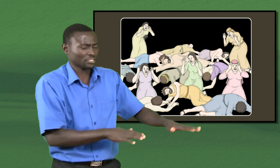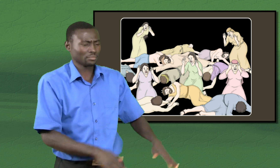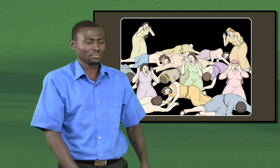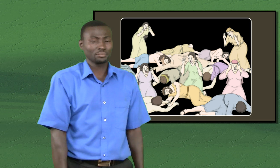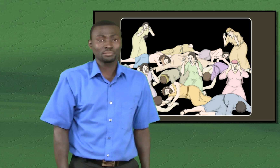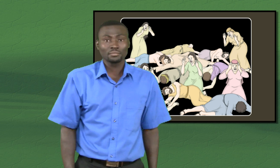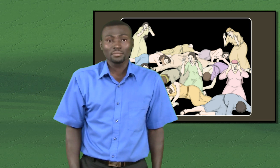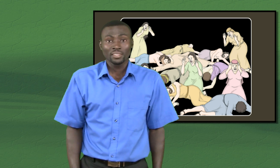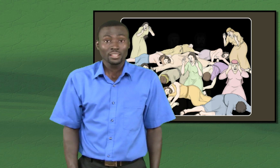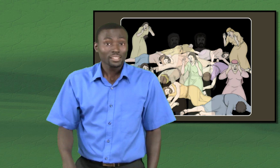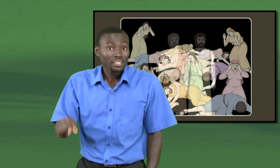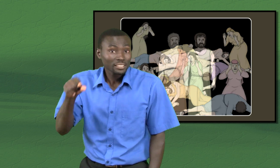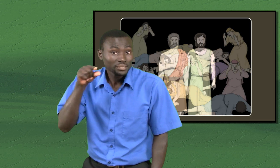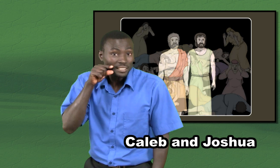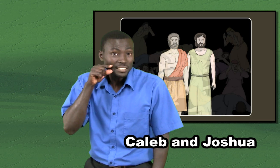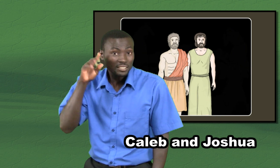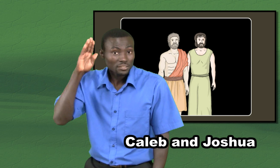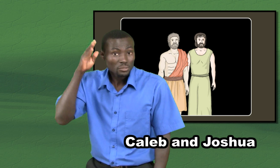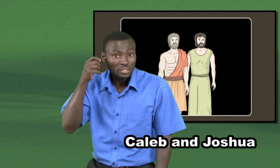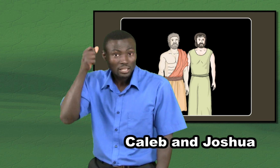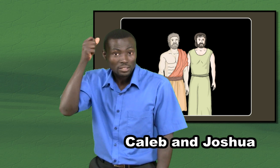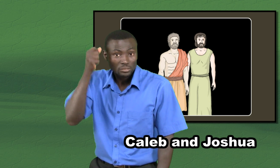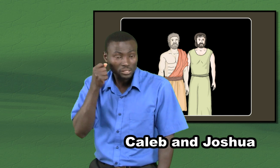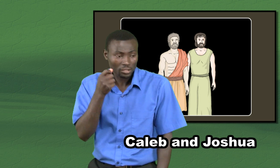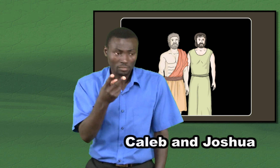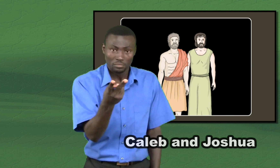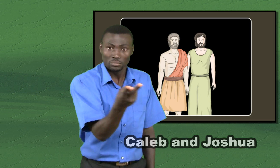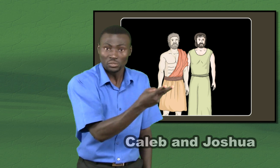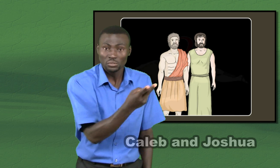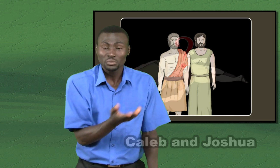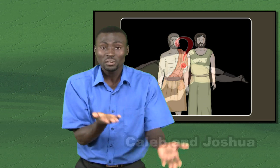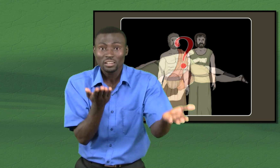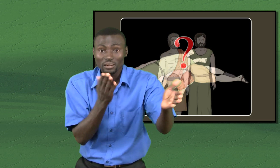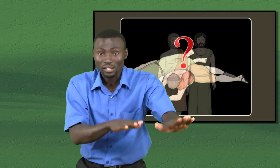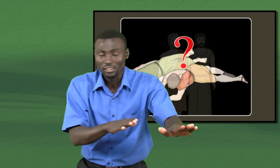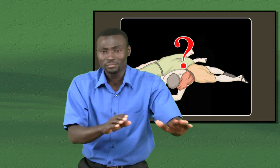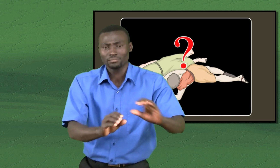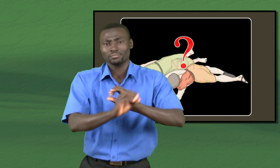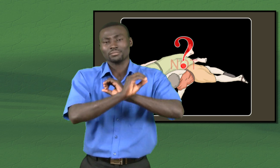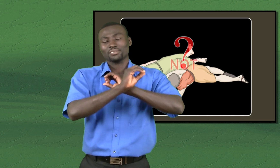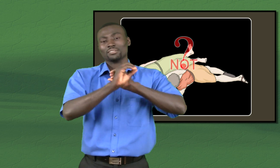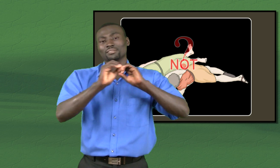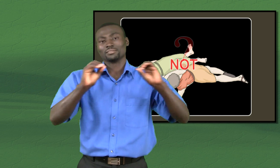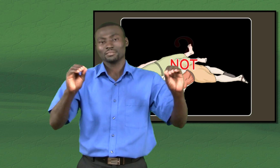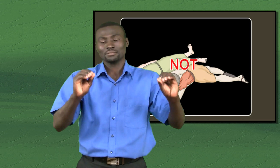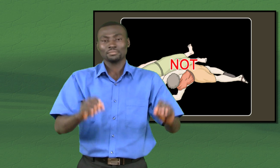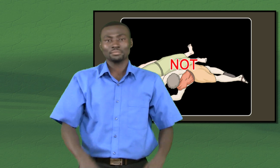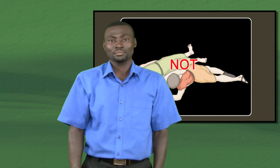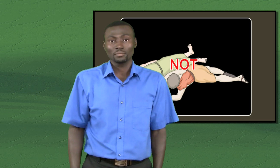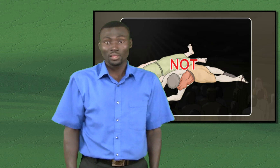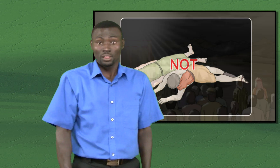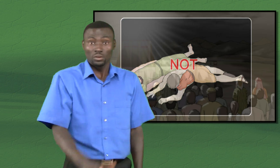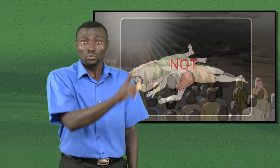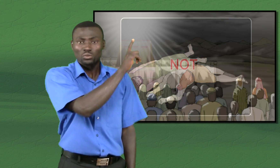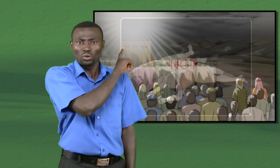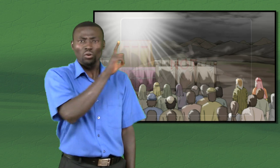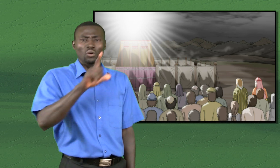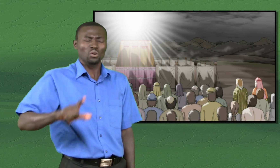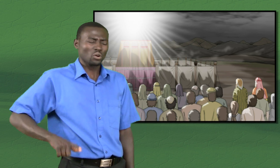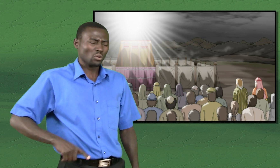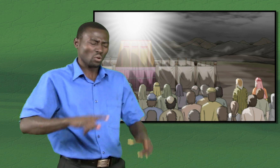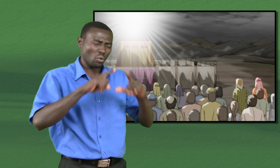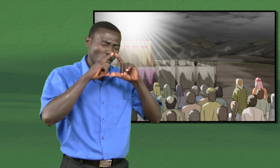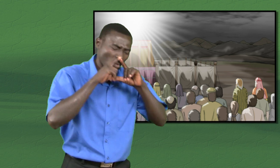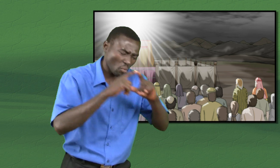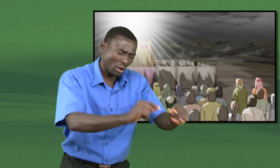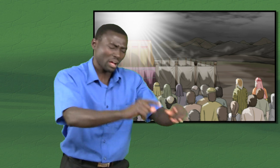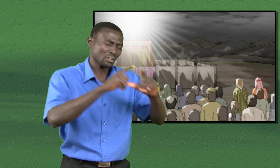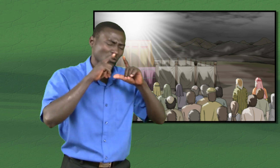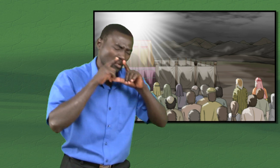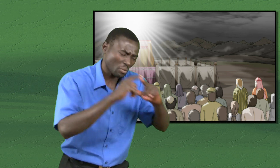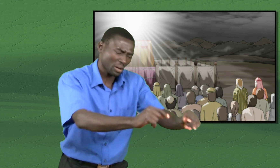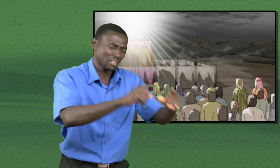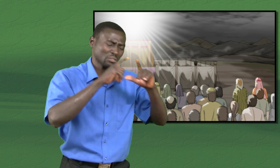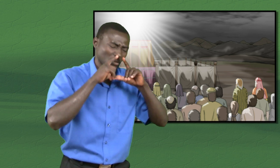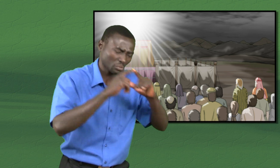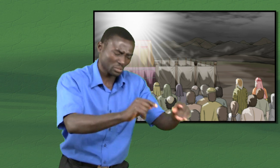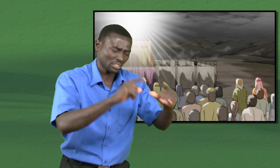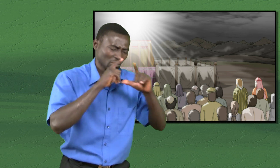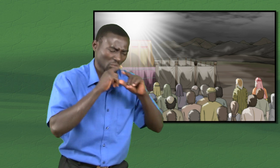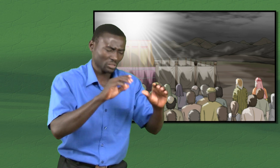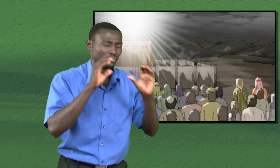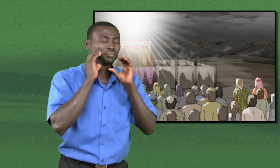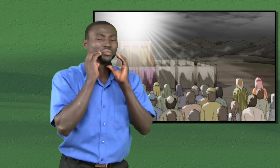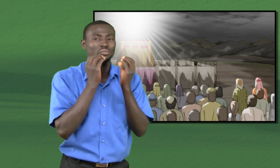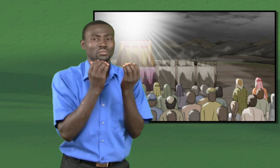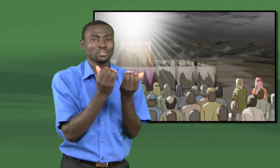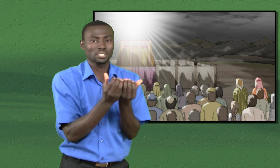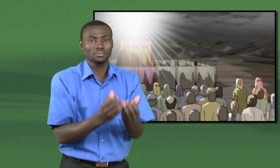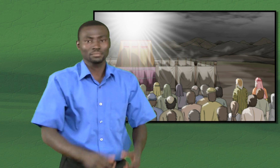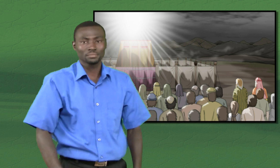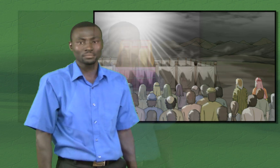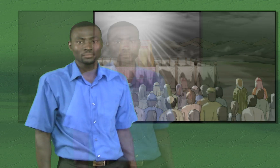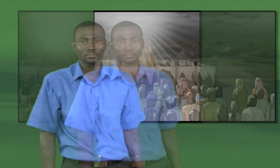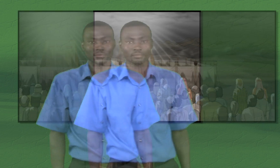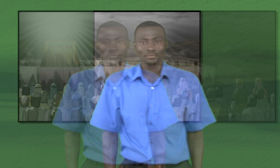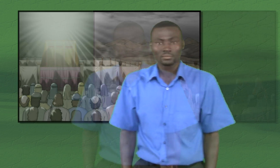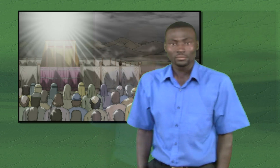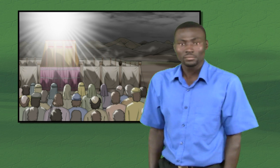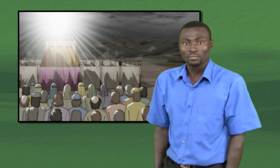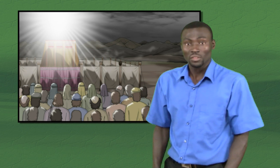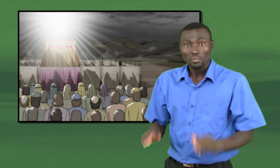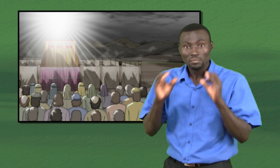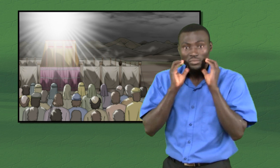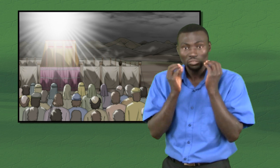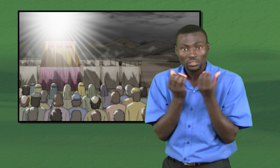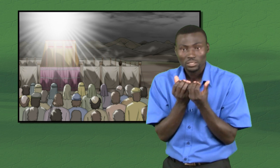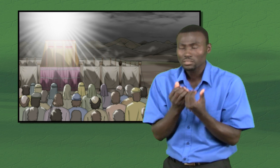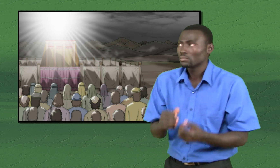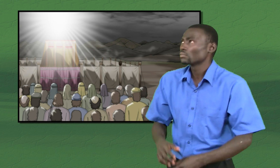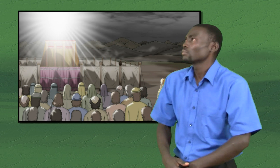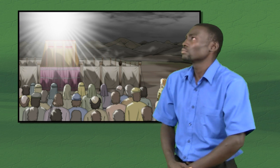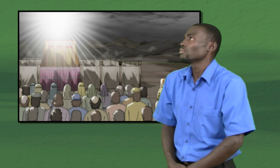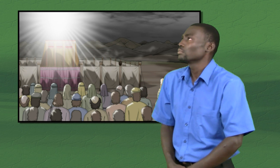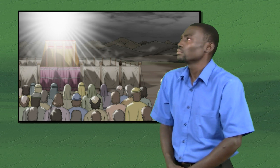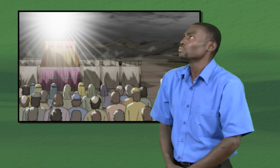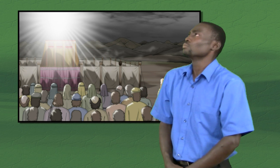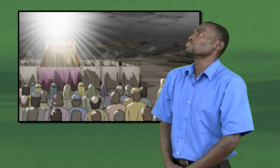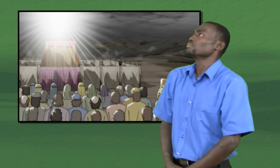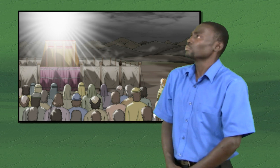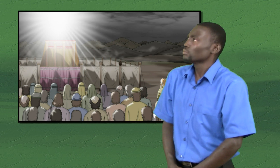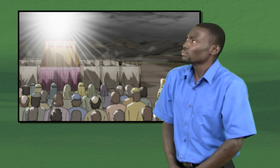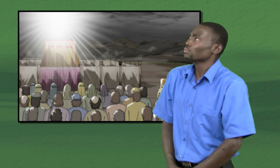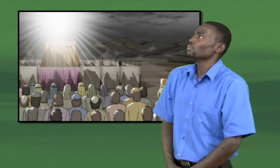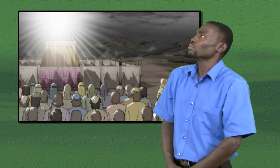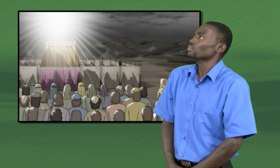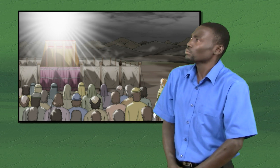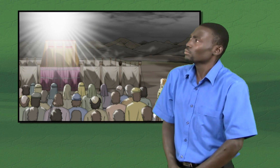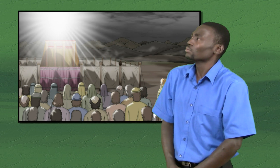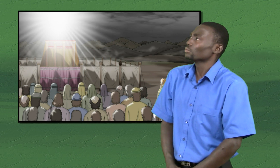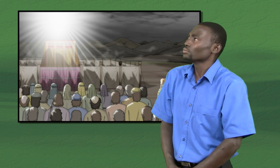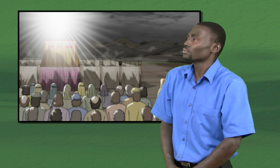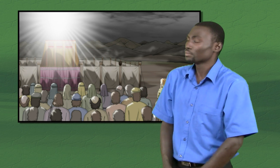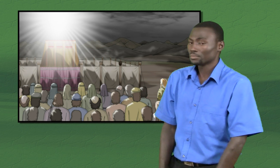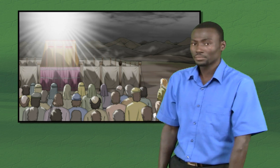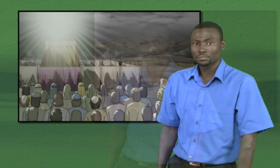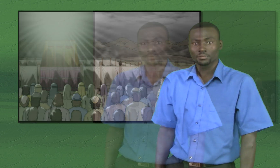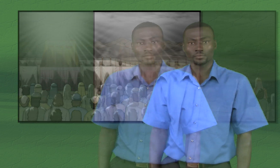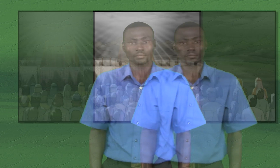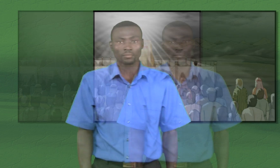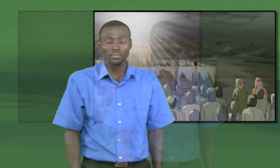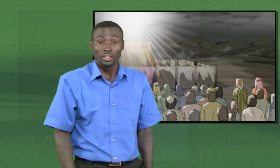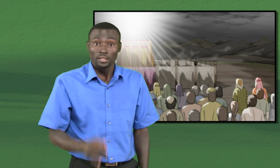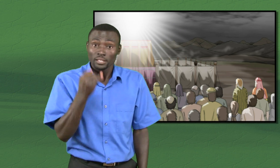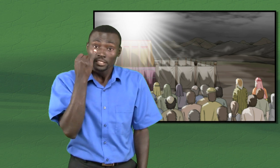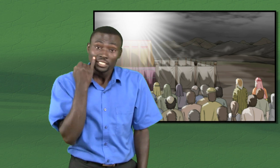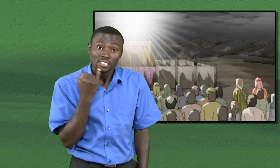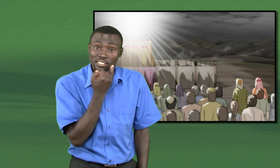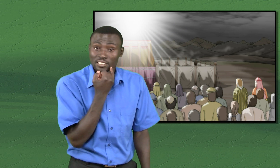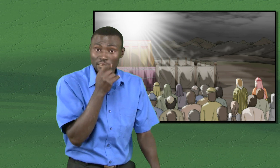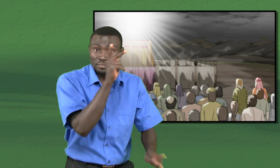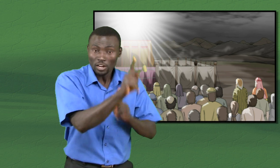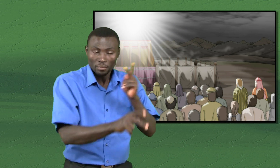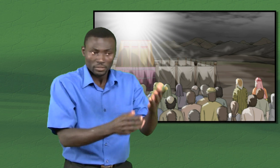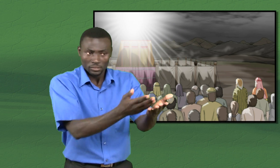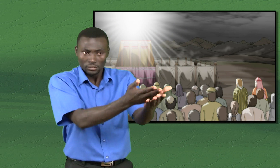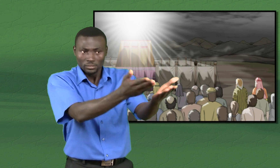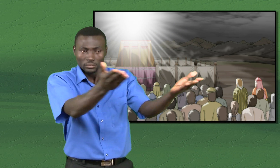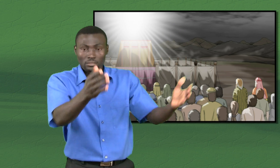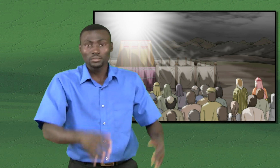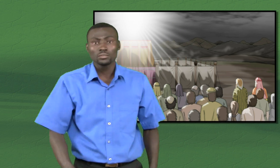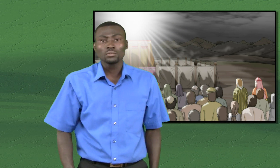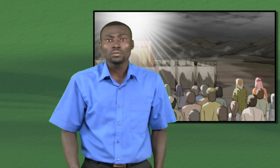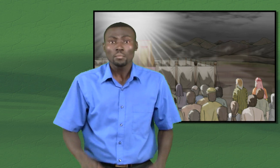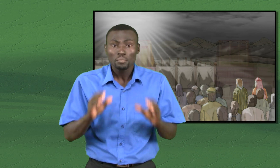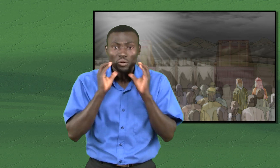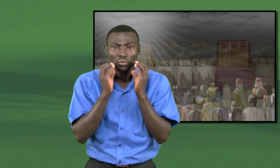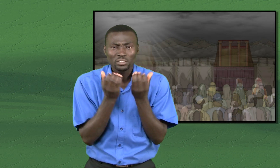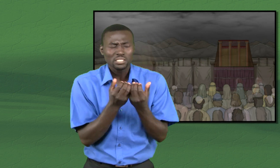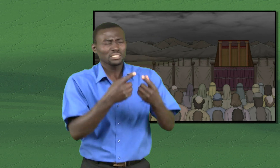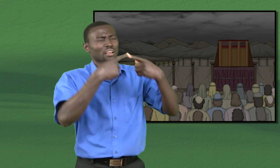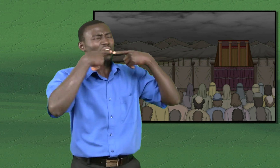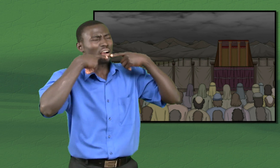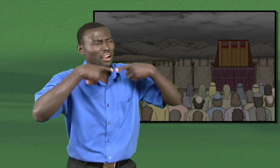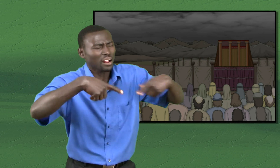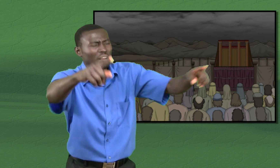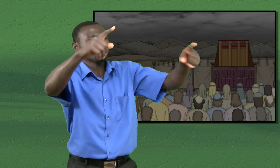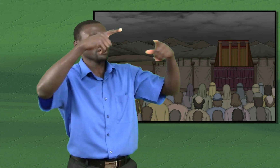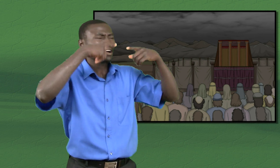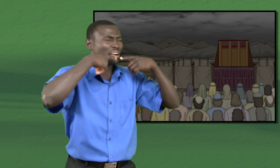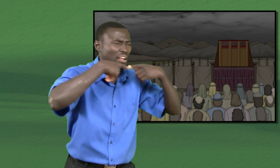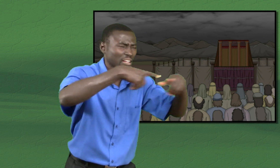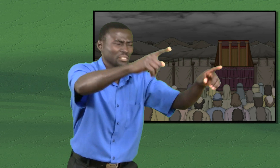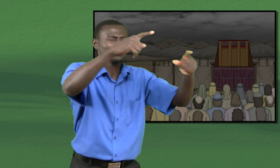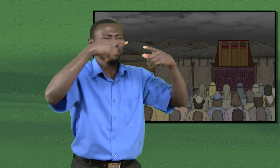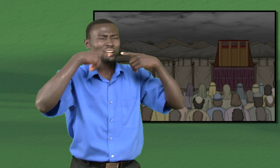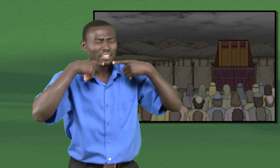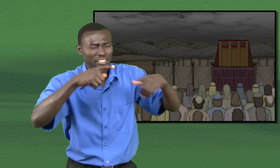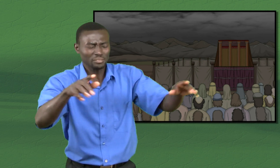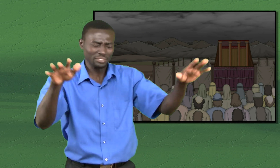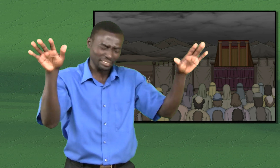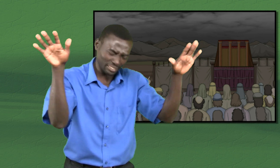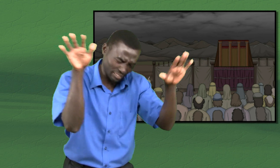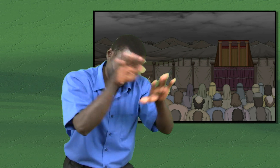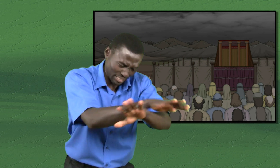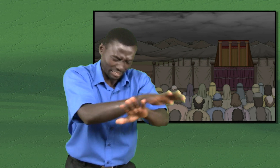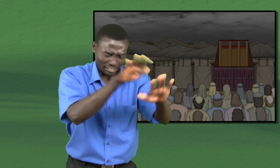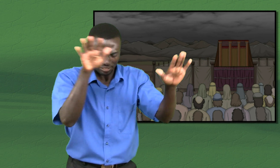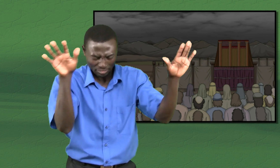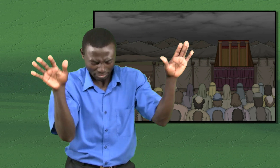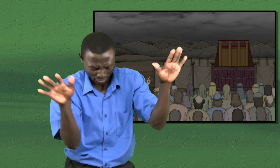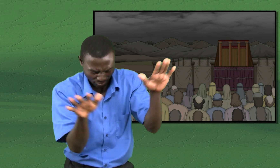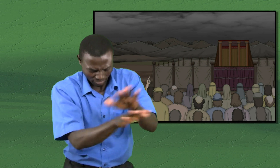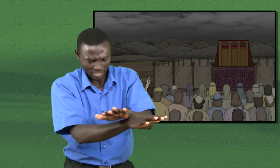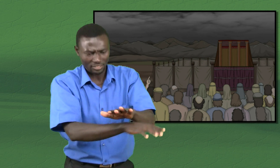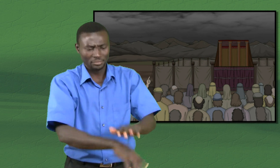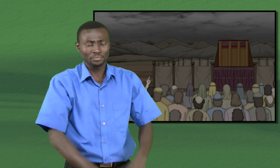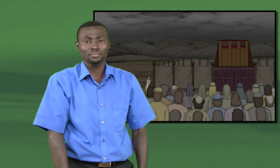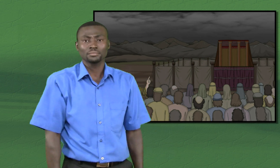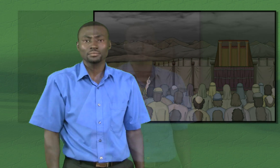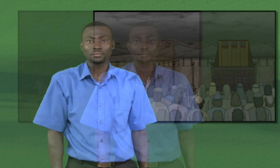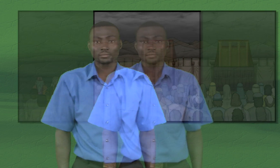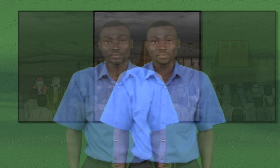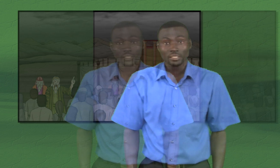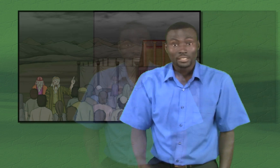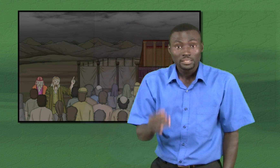Of those men who had gone to spy out the land, only Joshua son of Nun and Caleb son of Jephunneh remained alive.